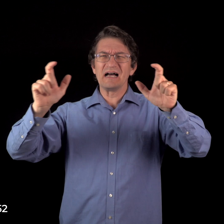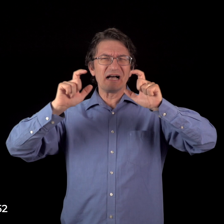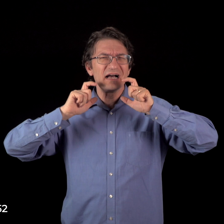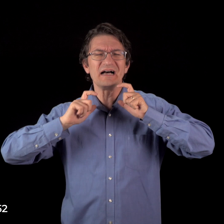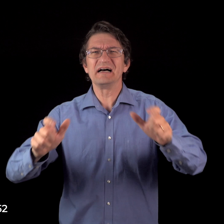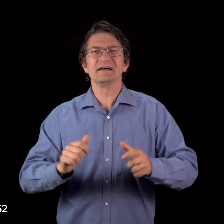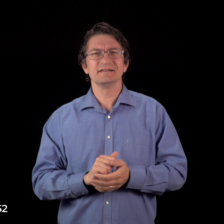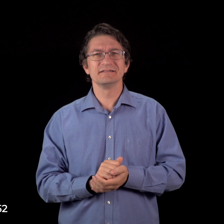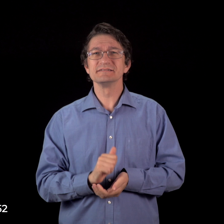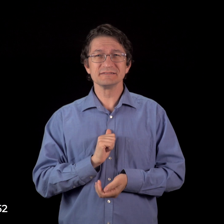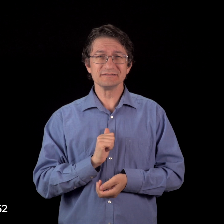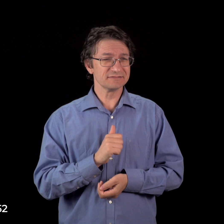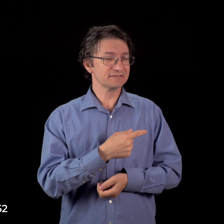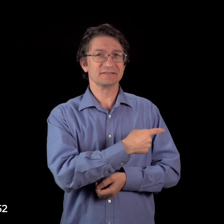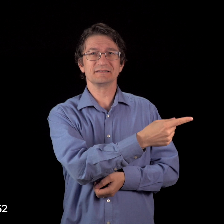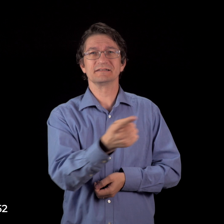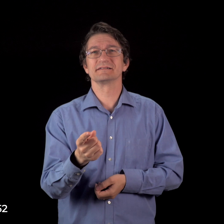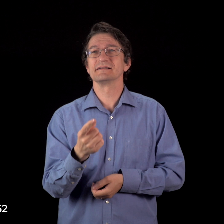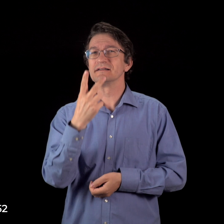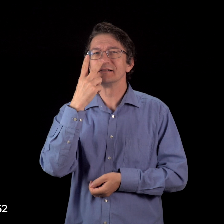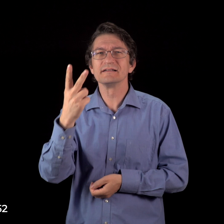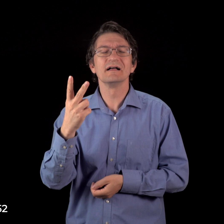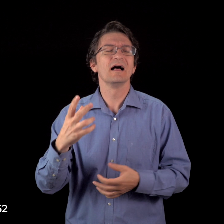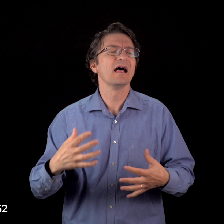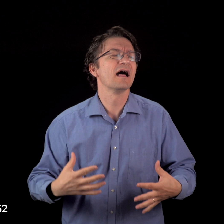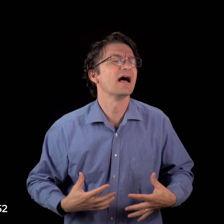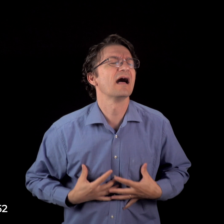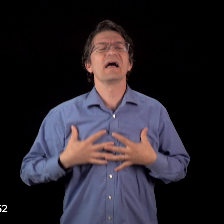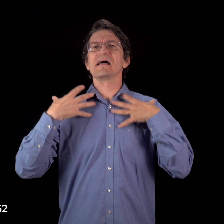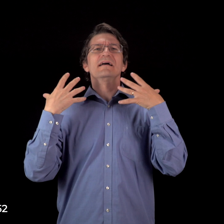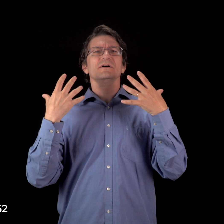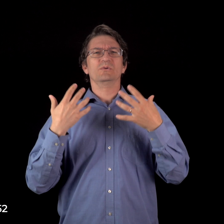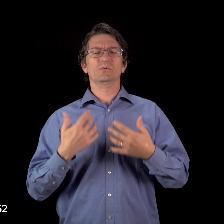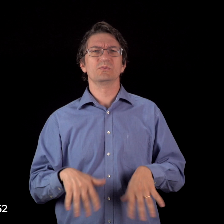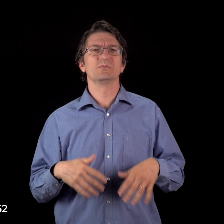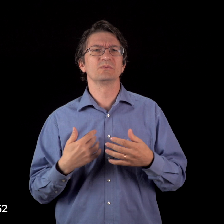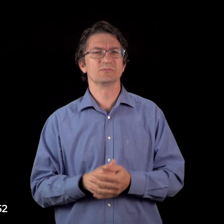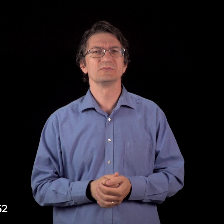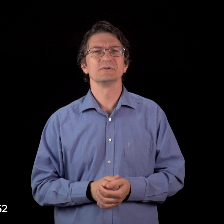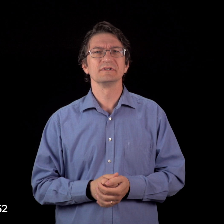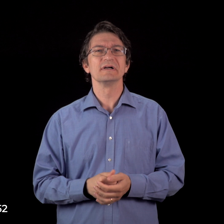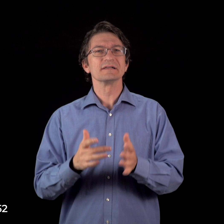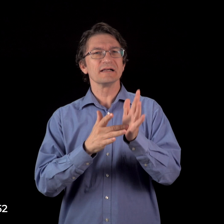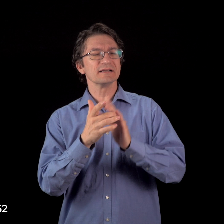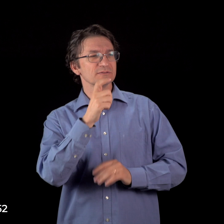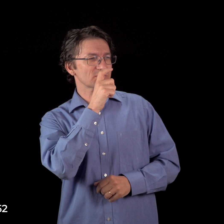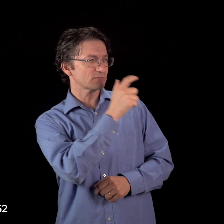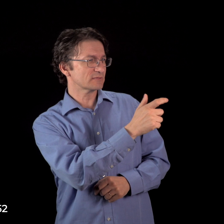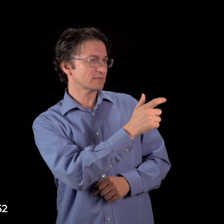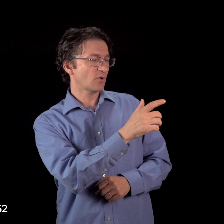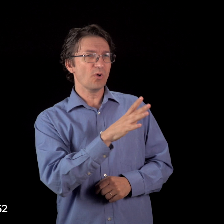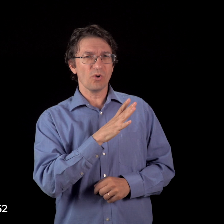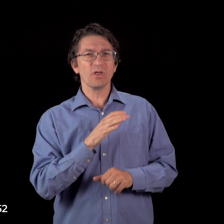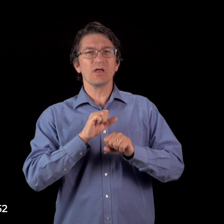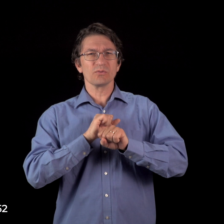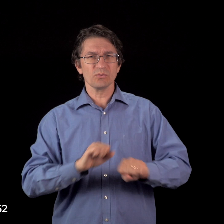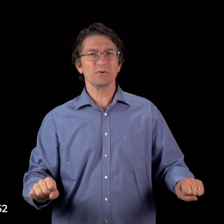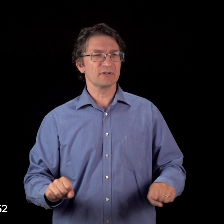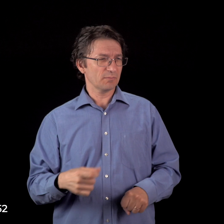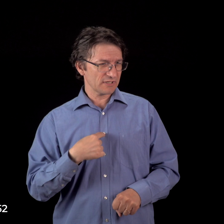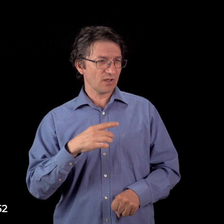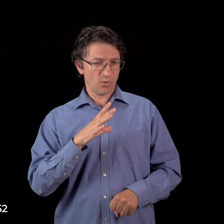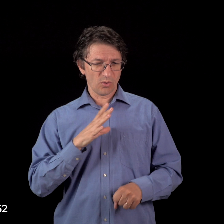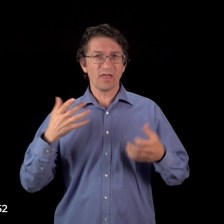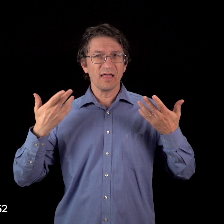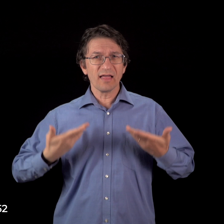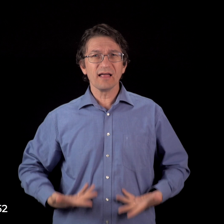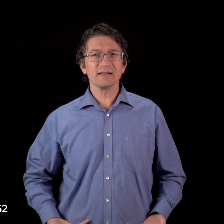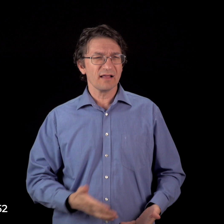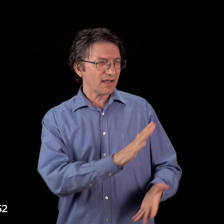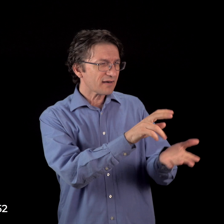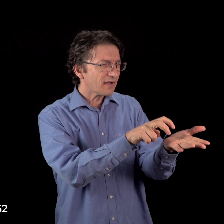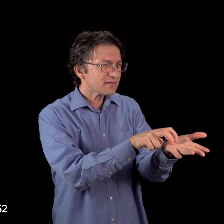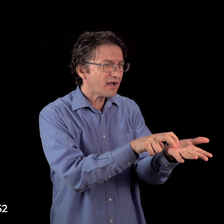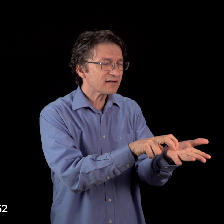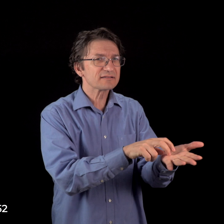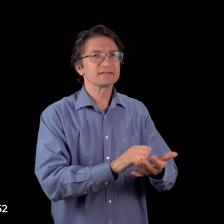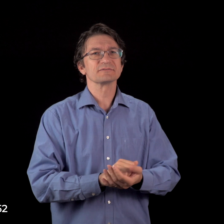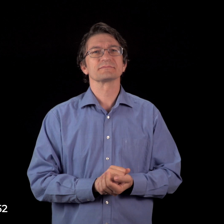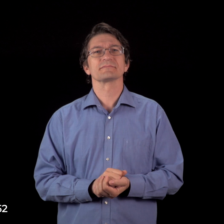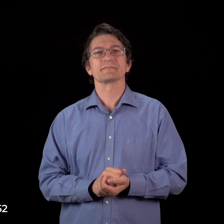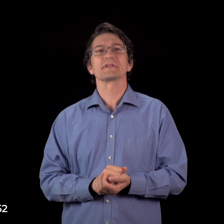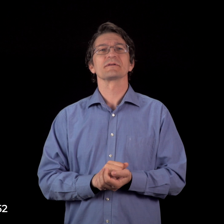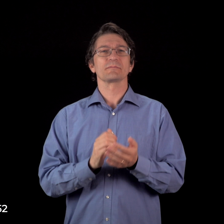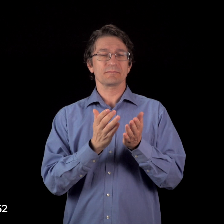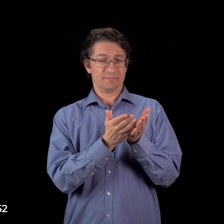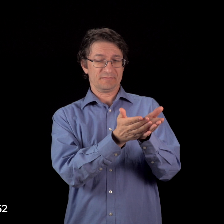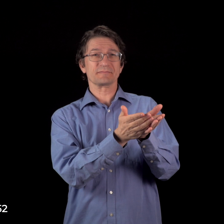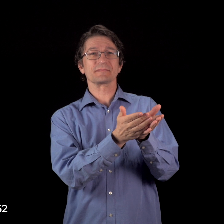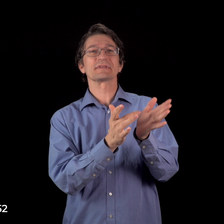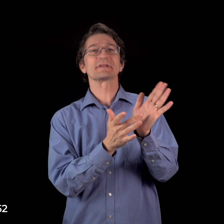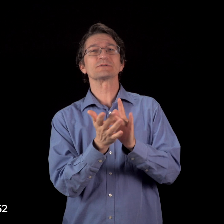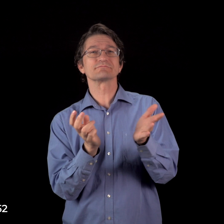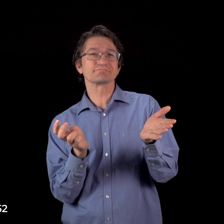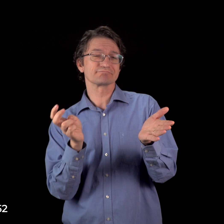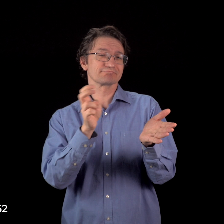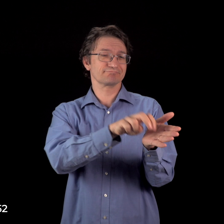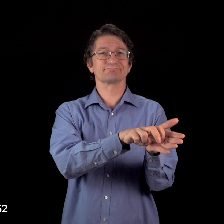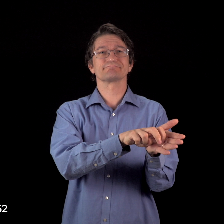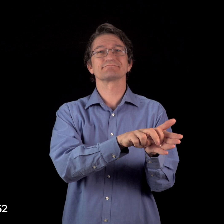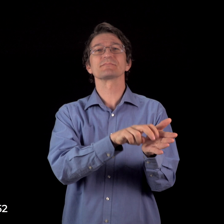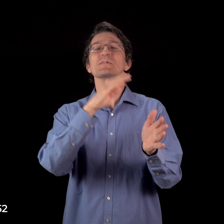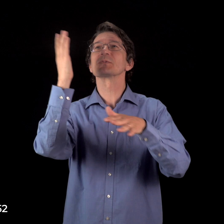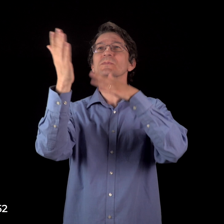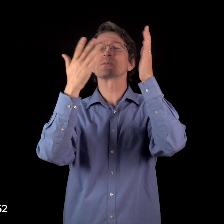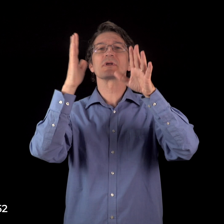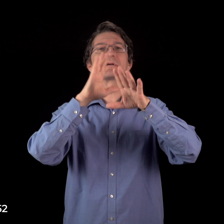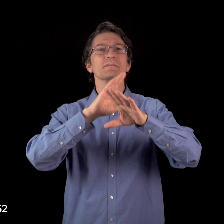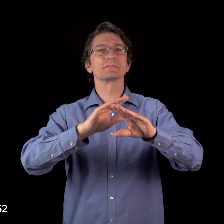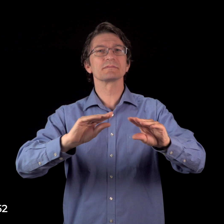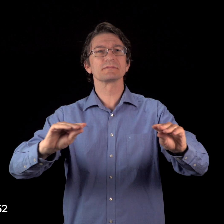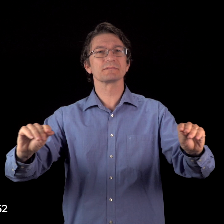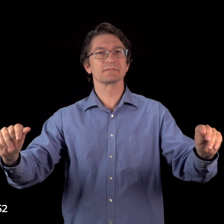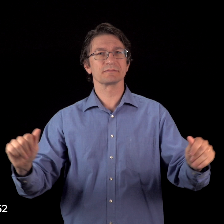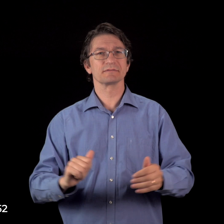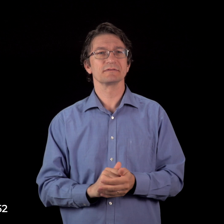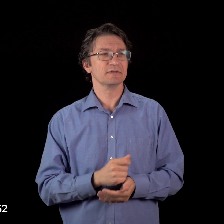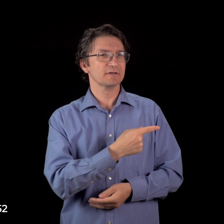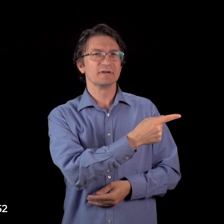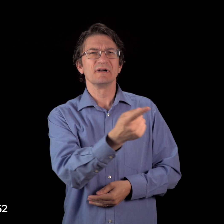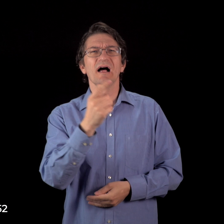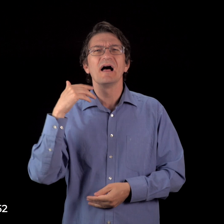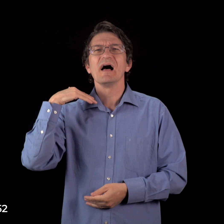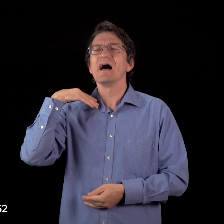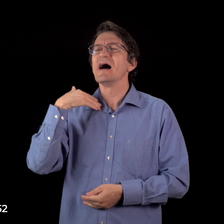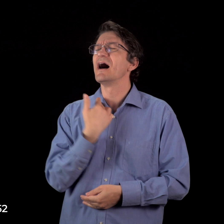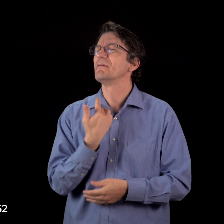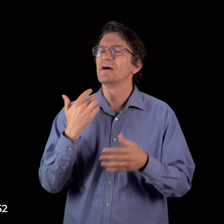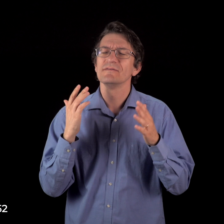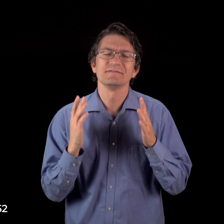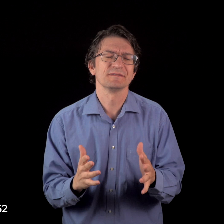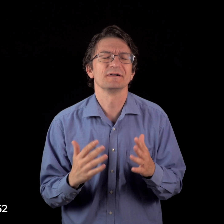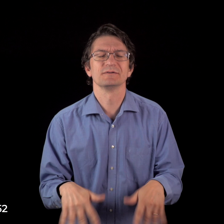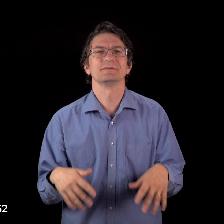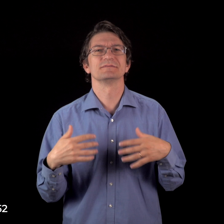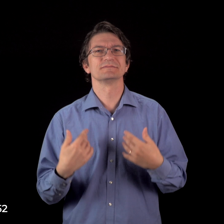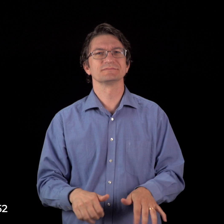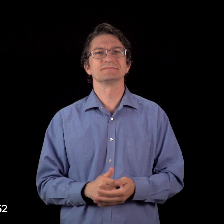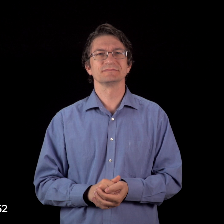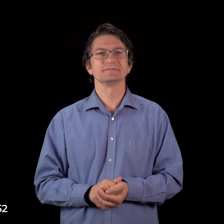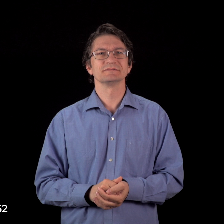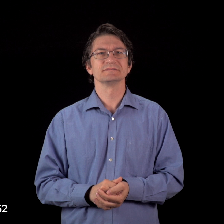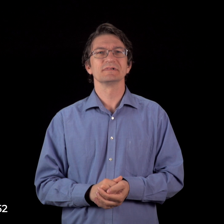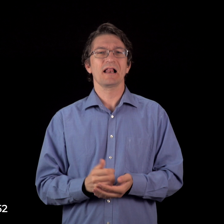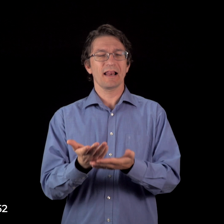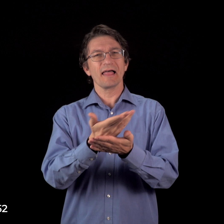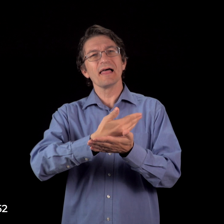But Jesus spoke up at once: “Take courage! It is I. Do not be afraid.” Then He climbed into the boat with them, and the wind died down.